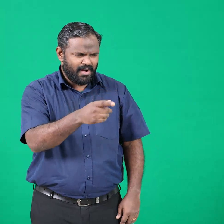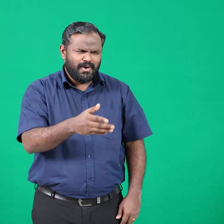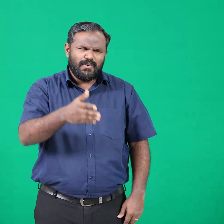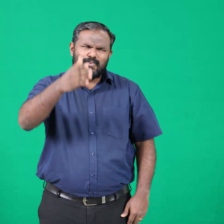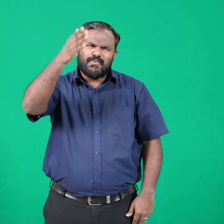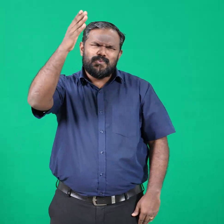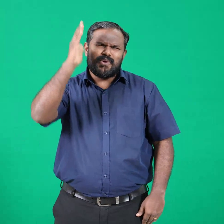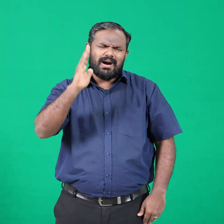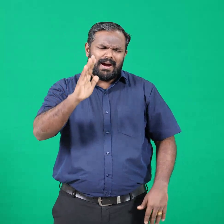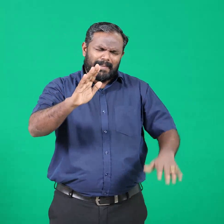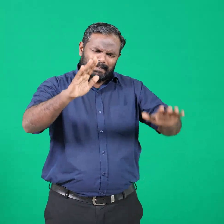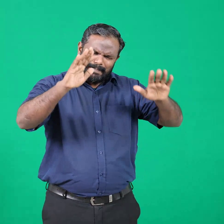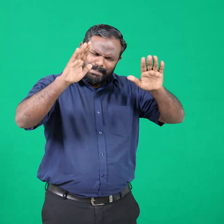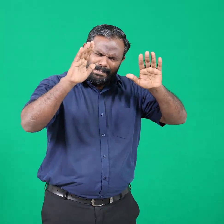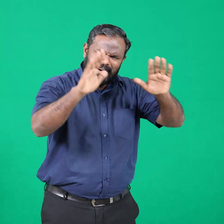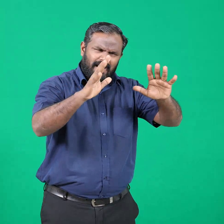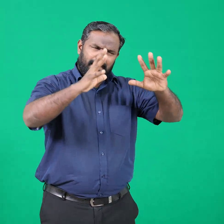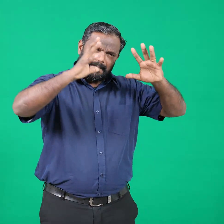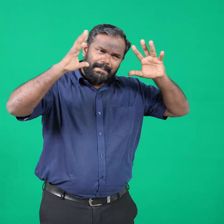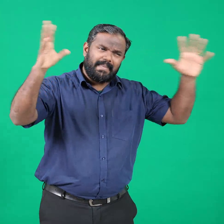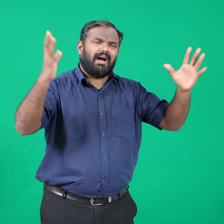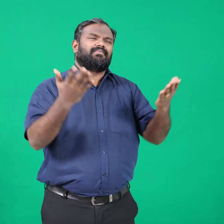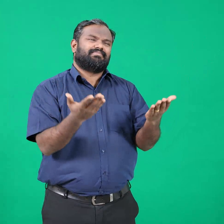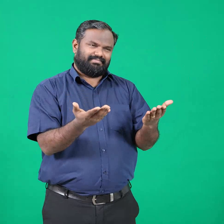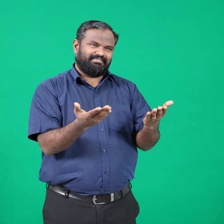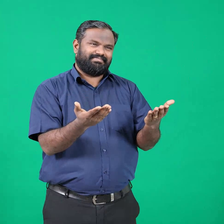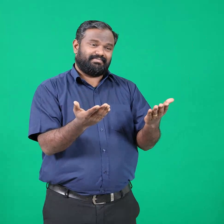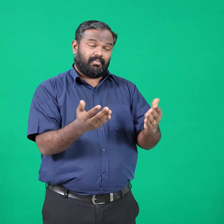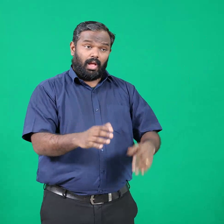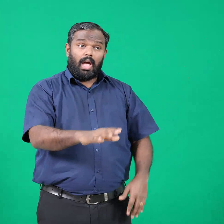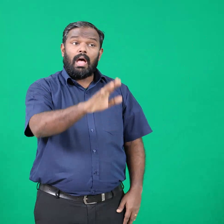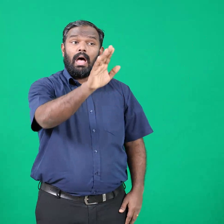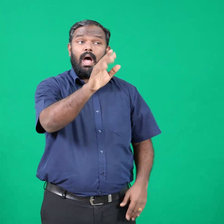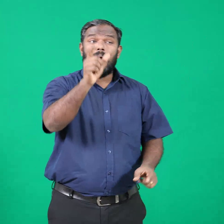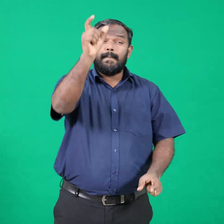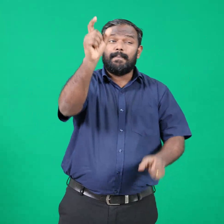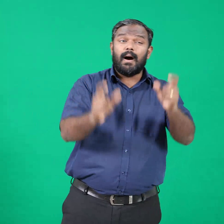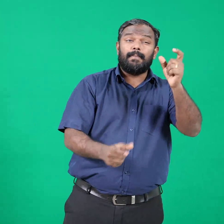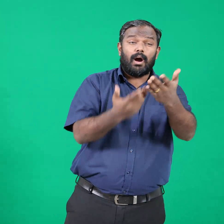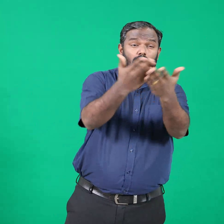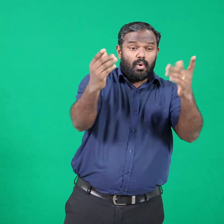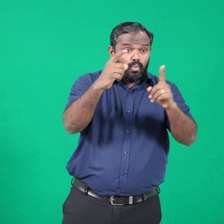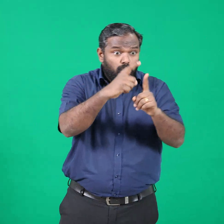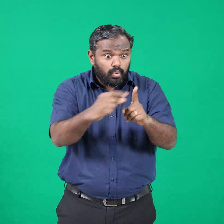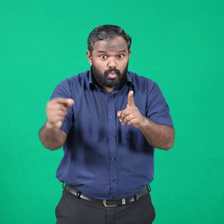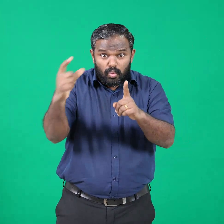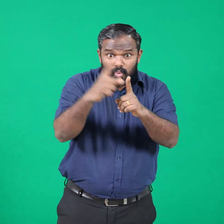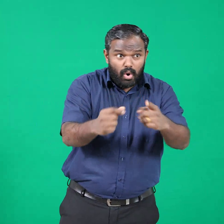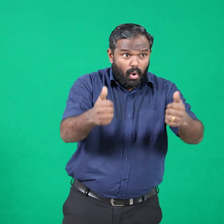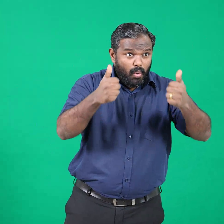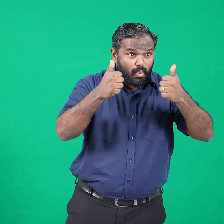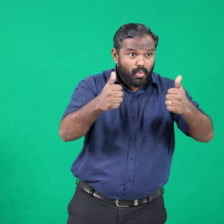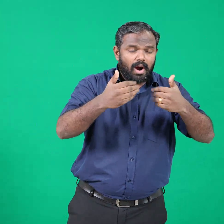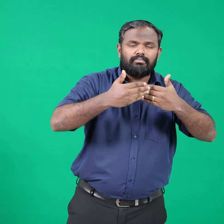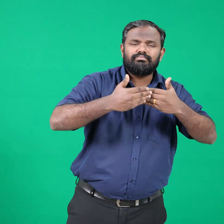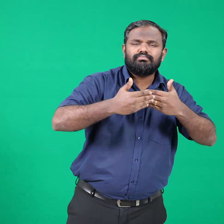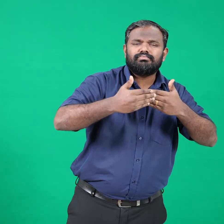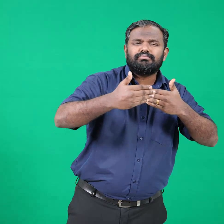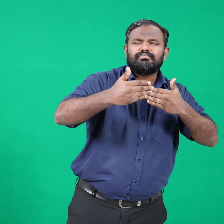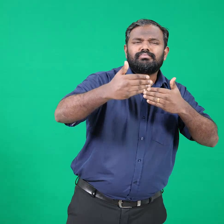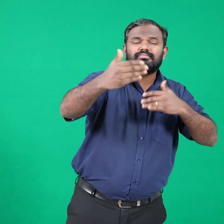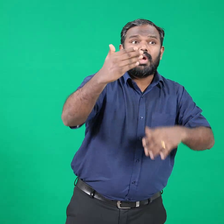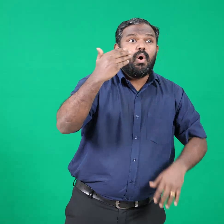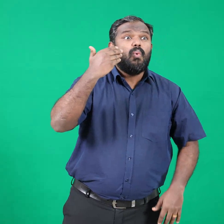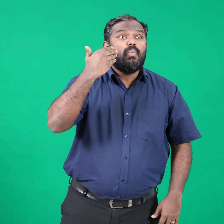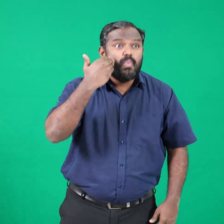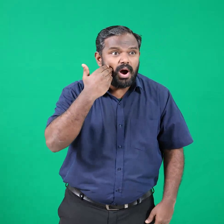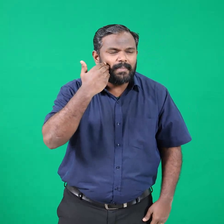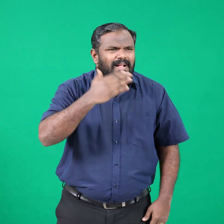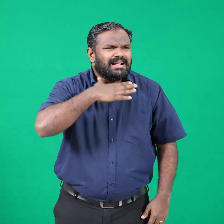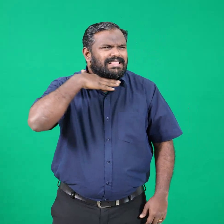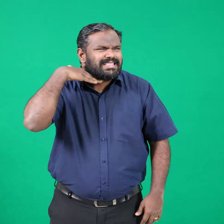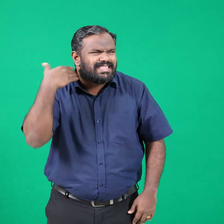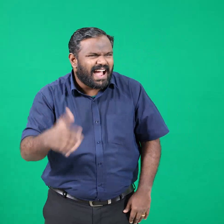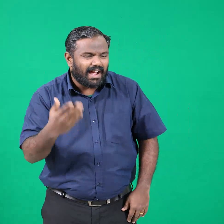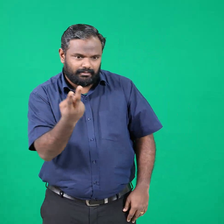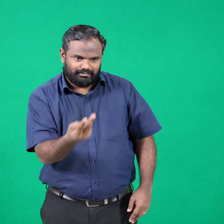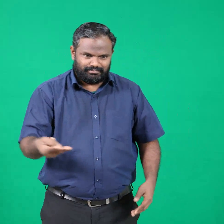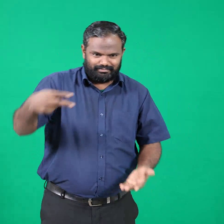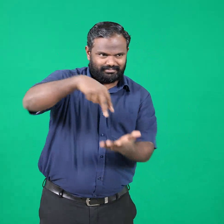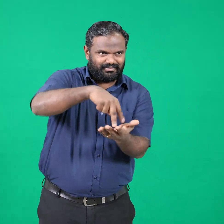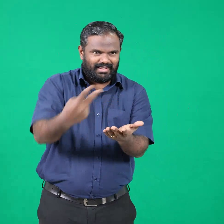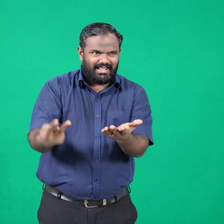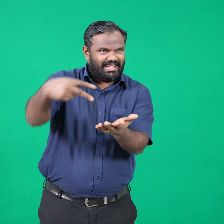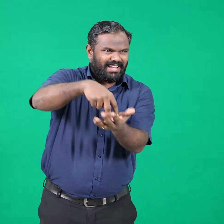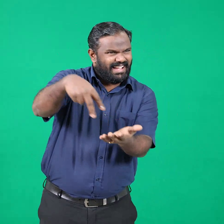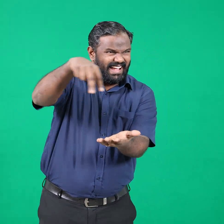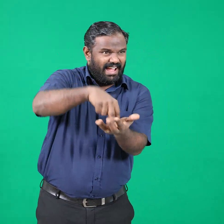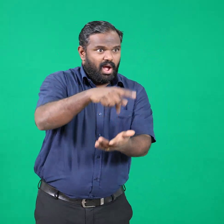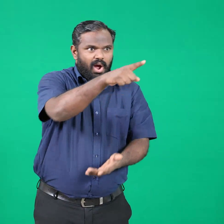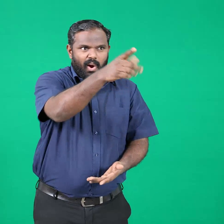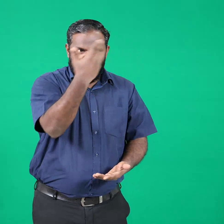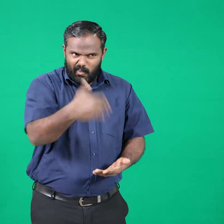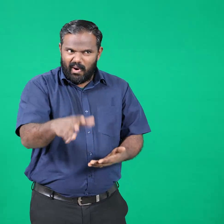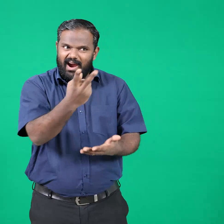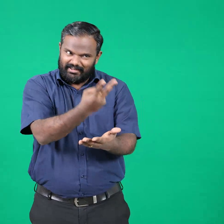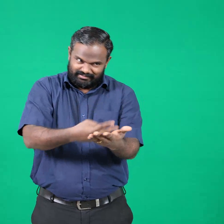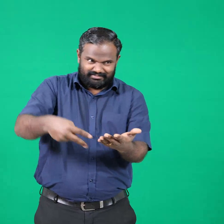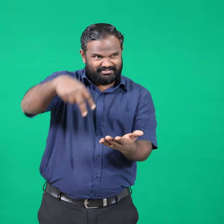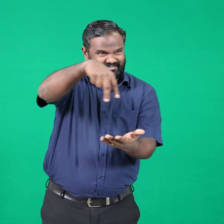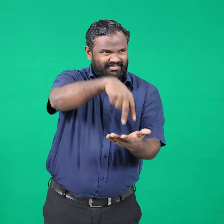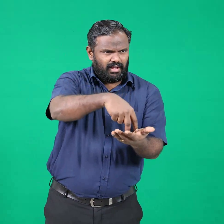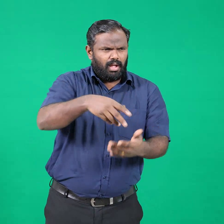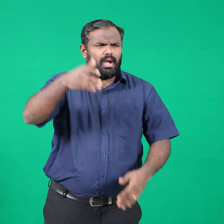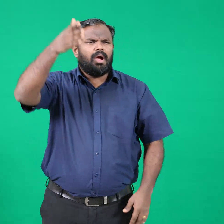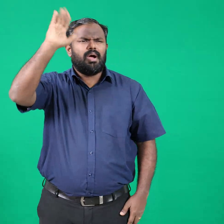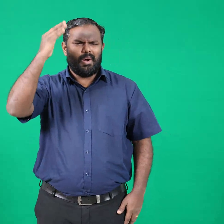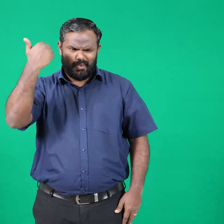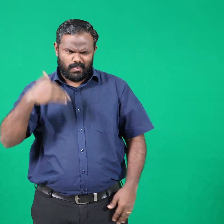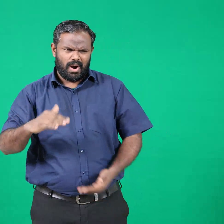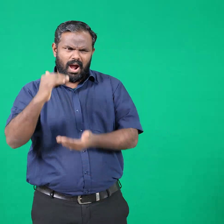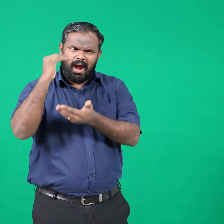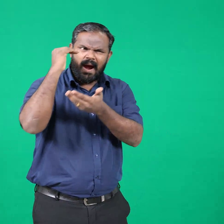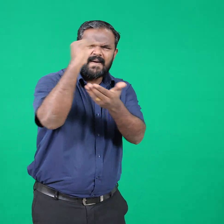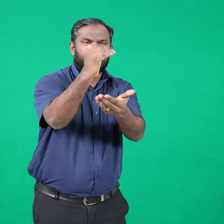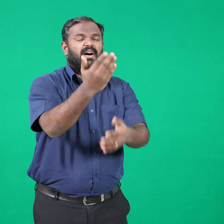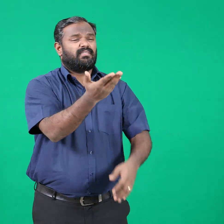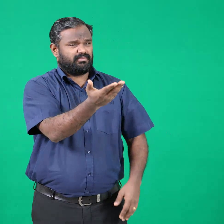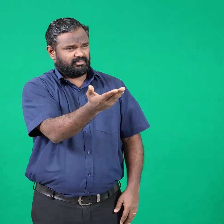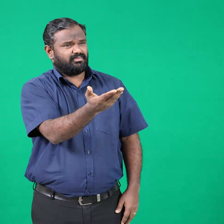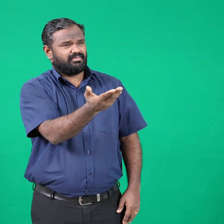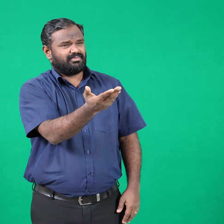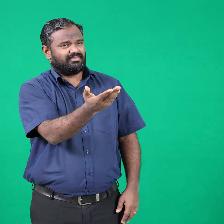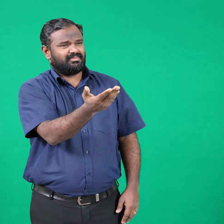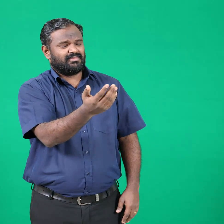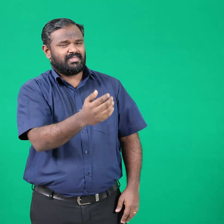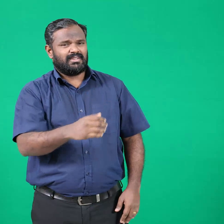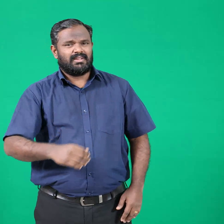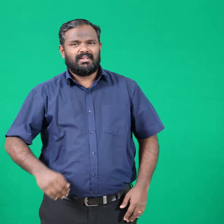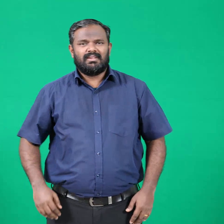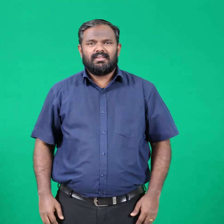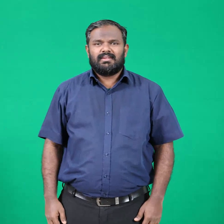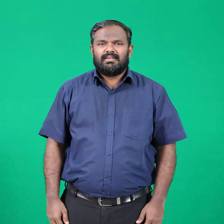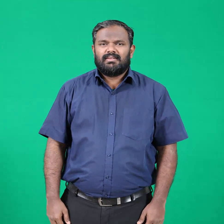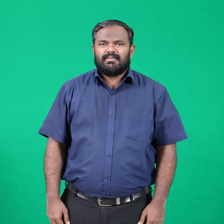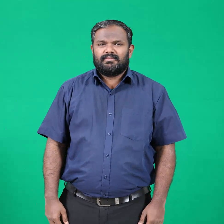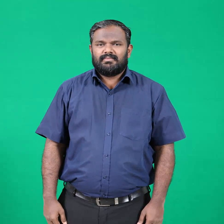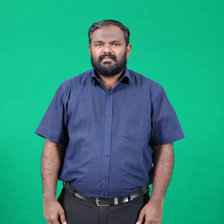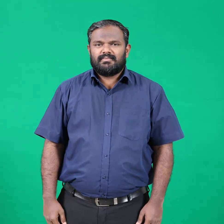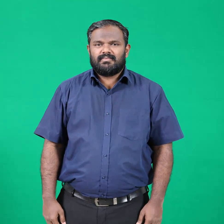Since they cannot repay you, you will be repaid at the resurrection of the righteous."